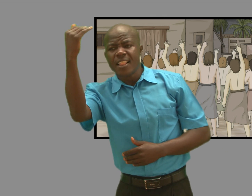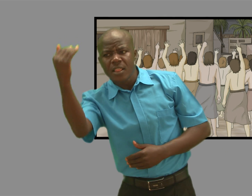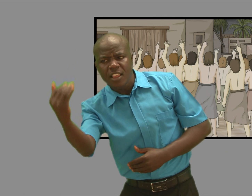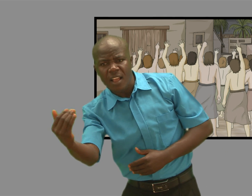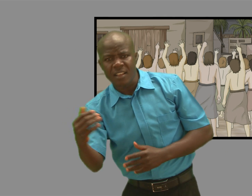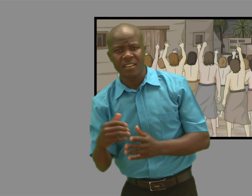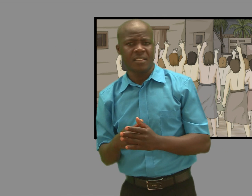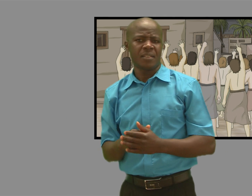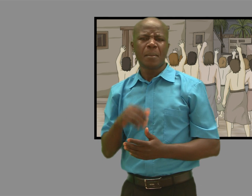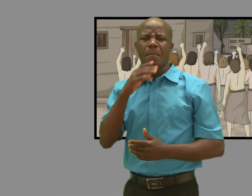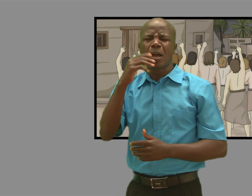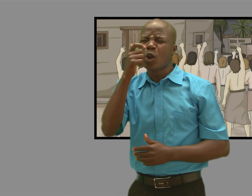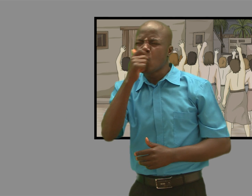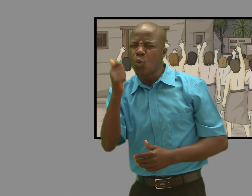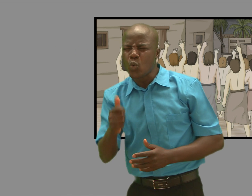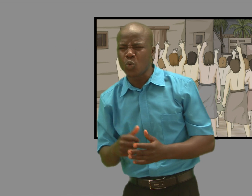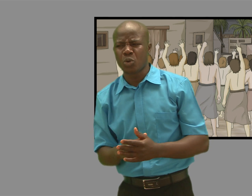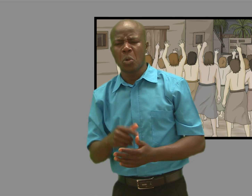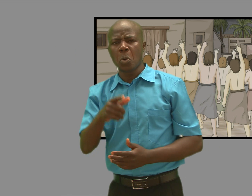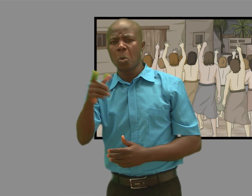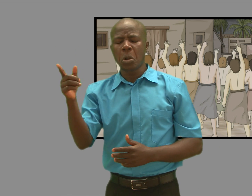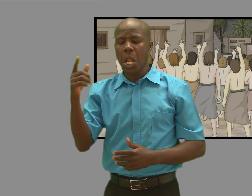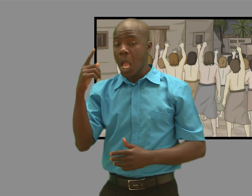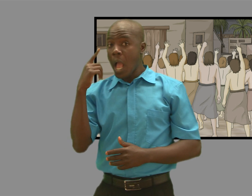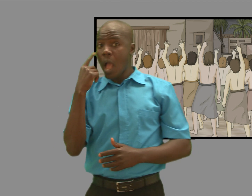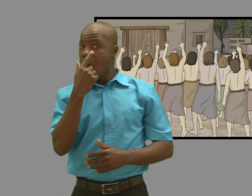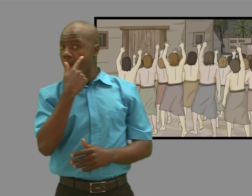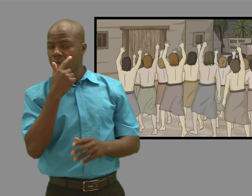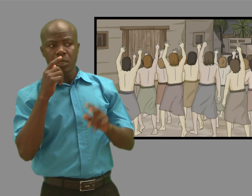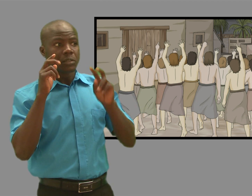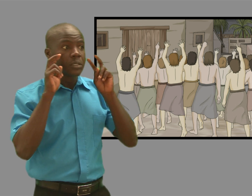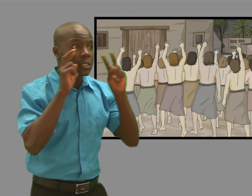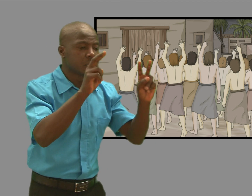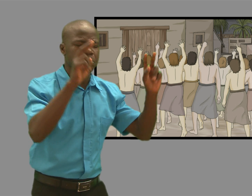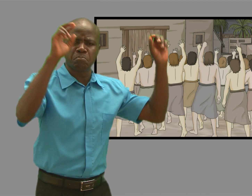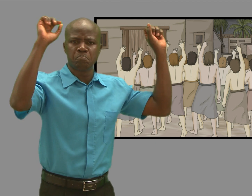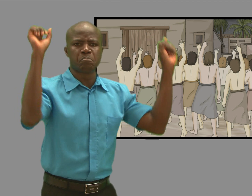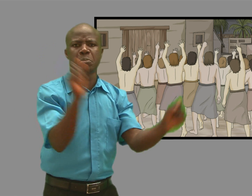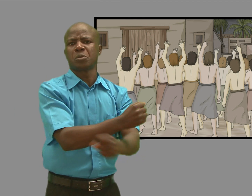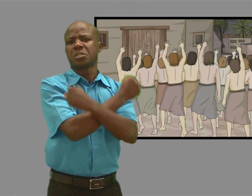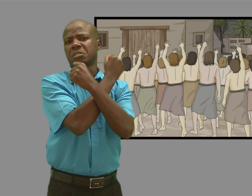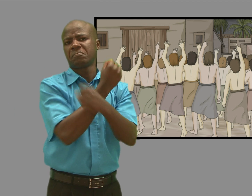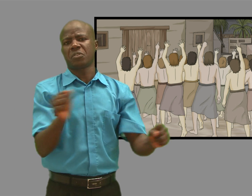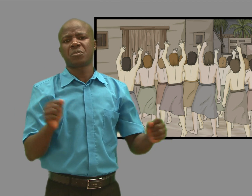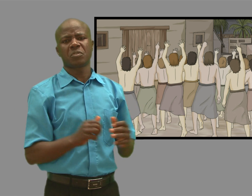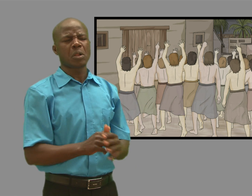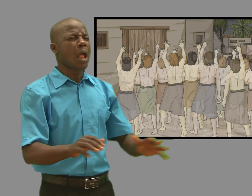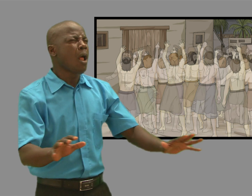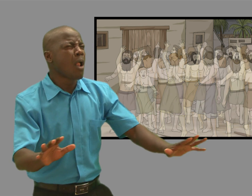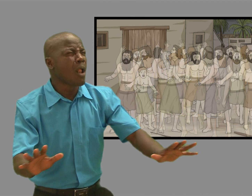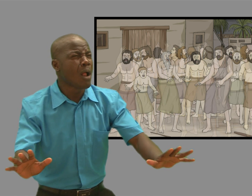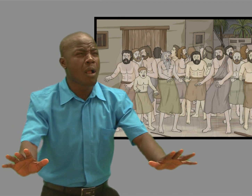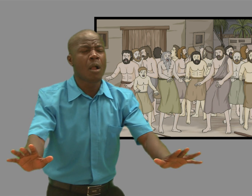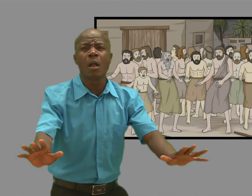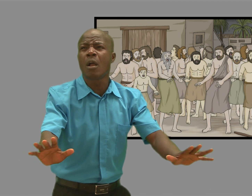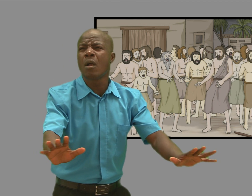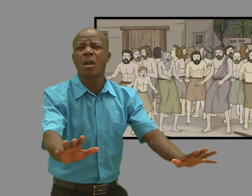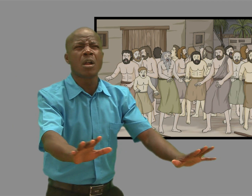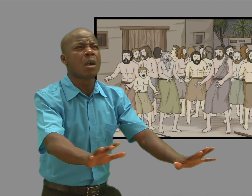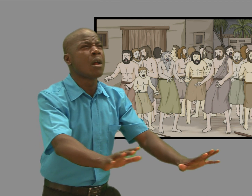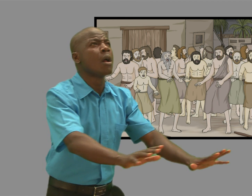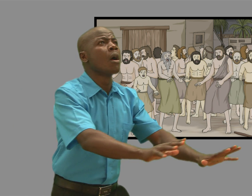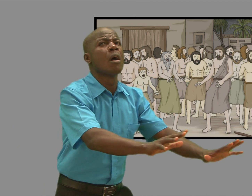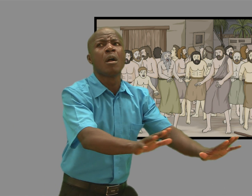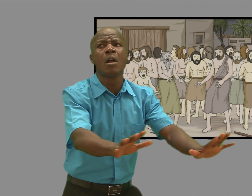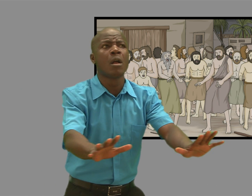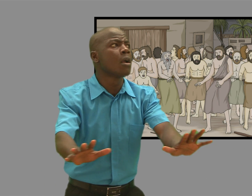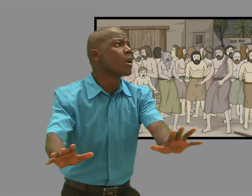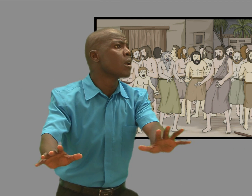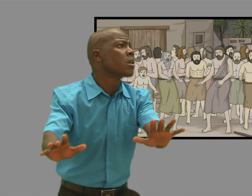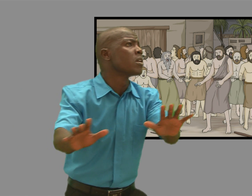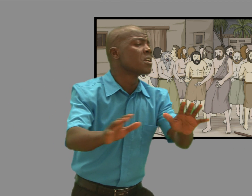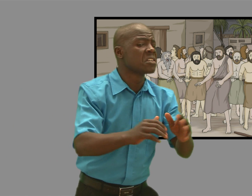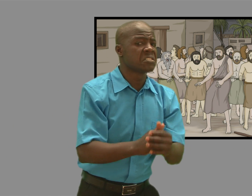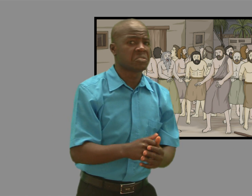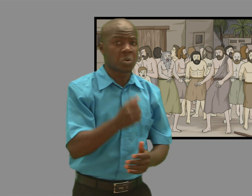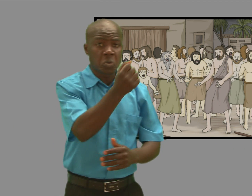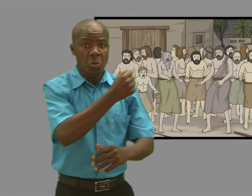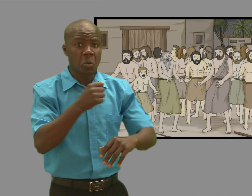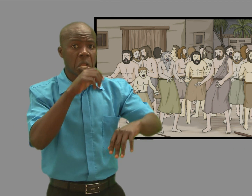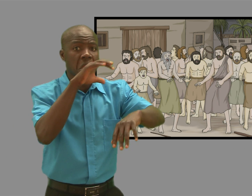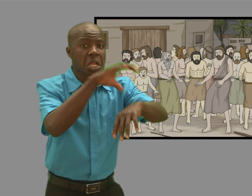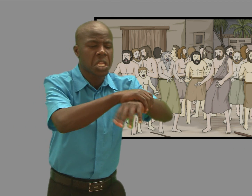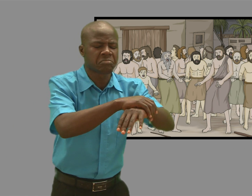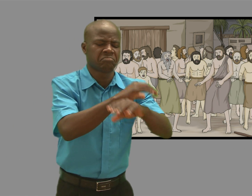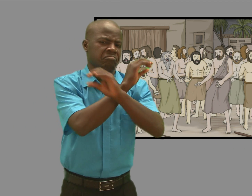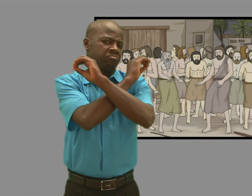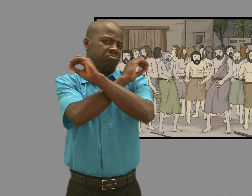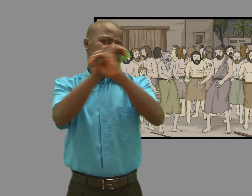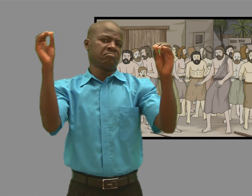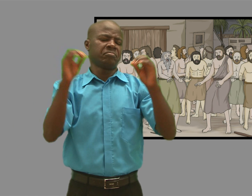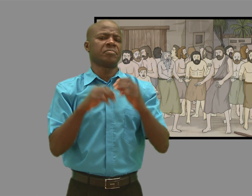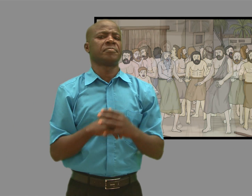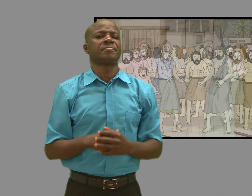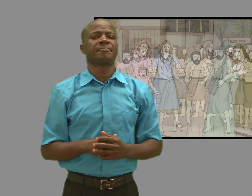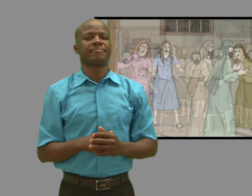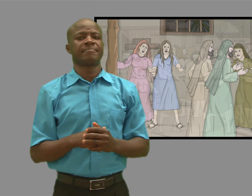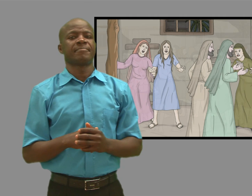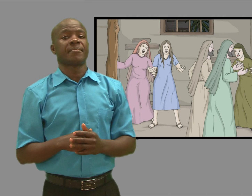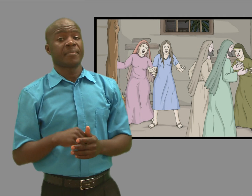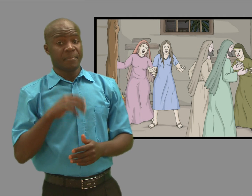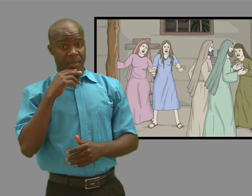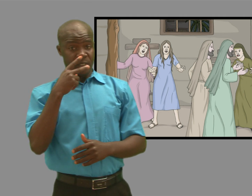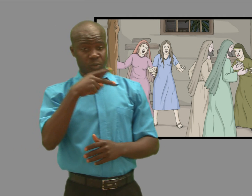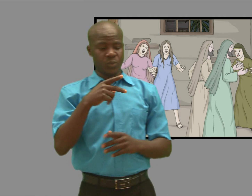And they struck the men at the entrance, young and old, with blindness, so that they wearied themselves trying to find the door.